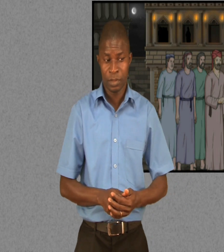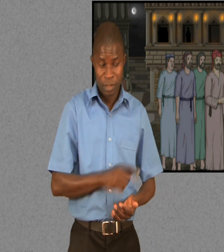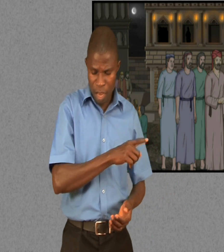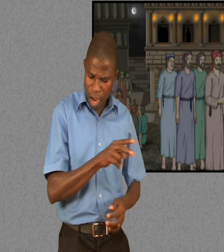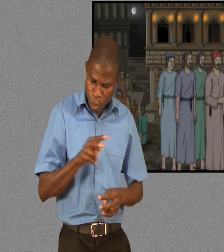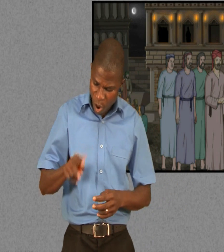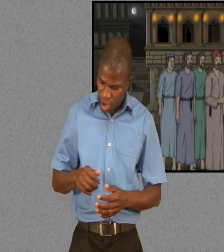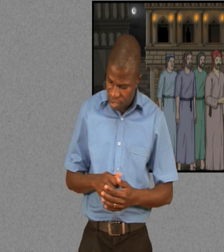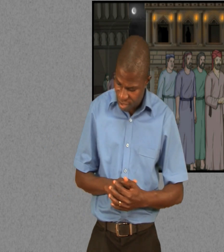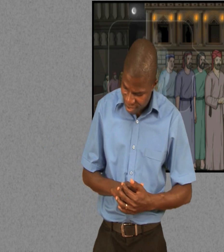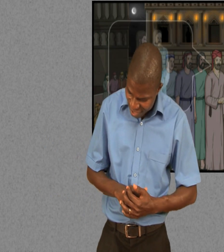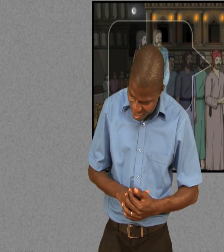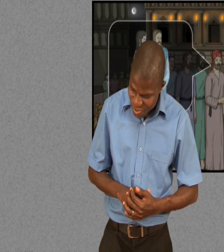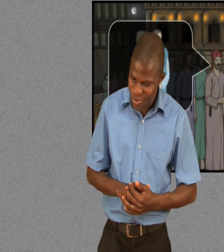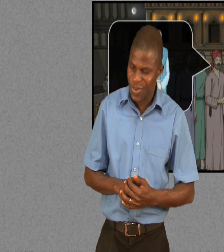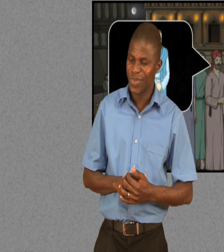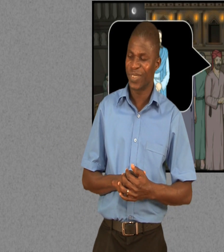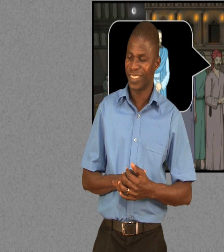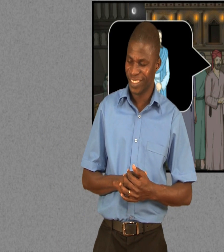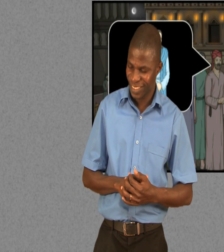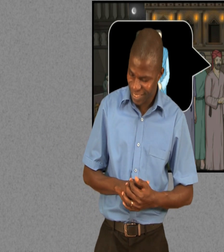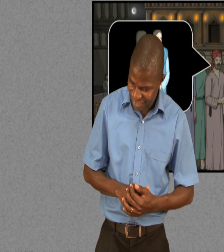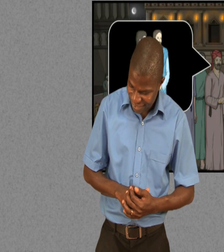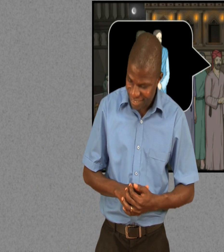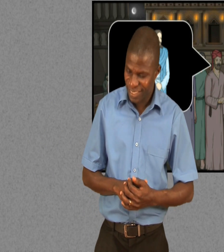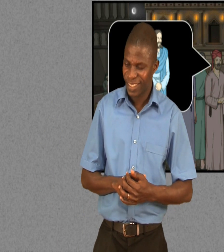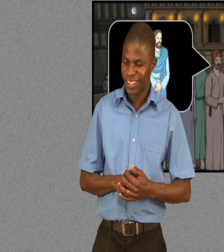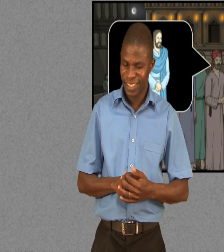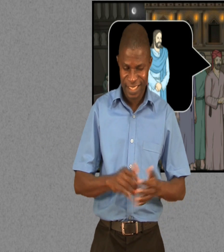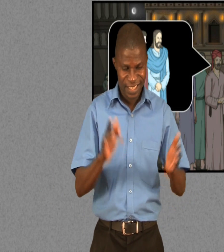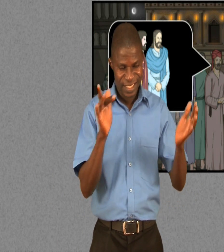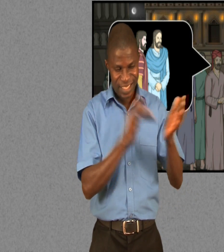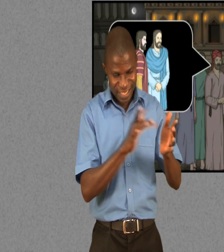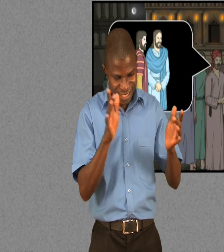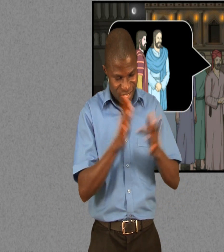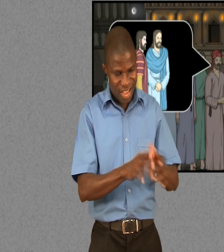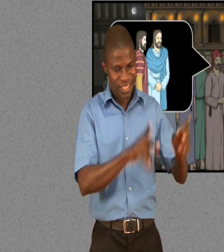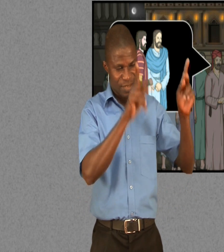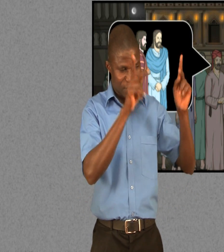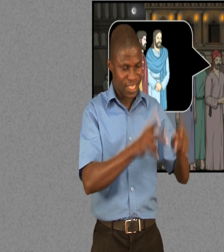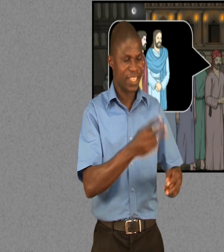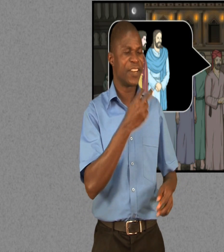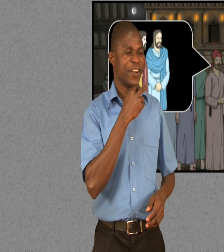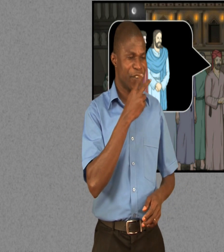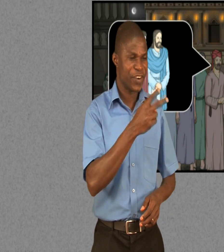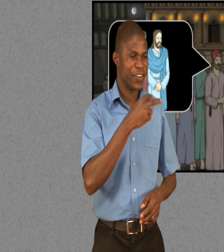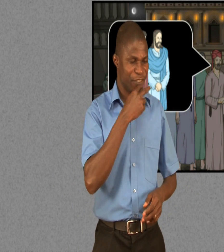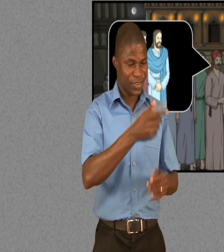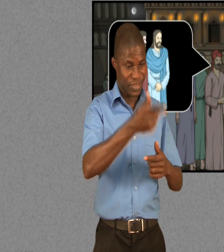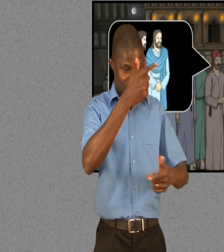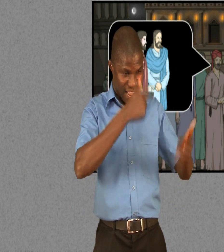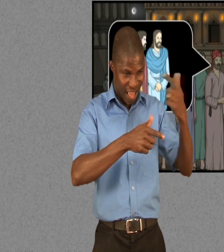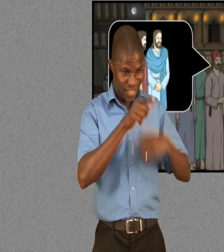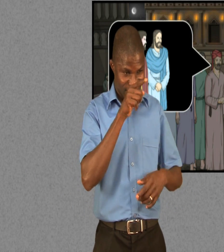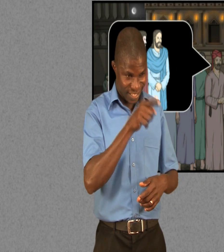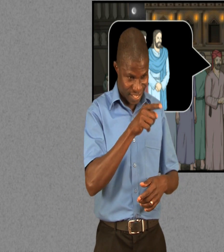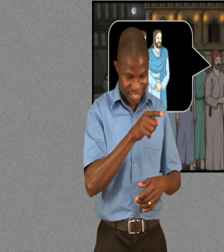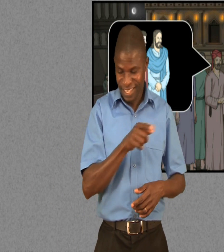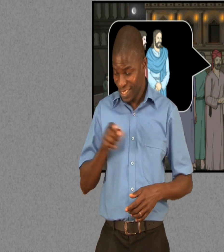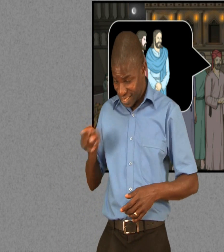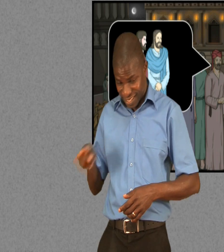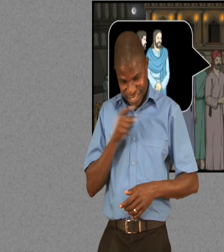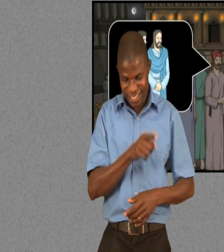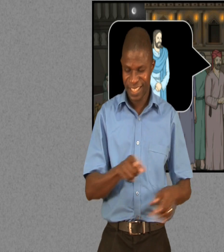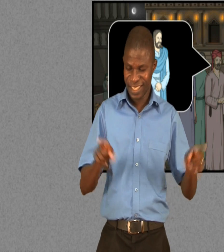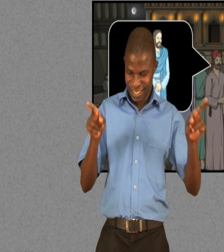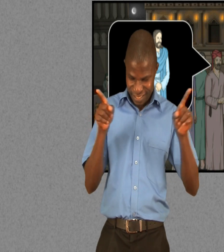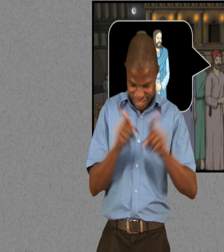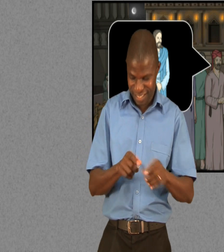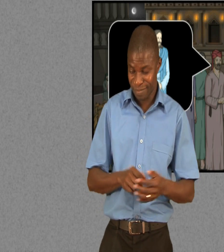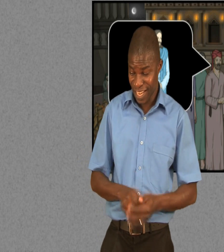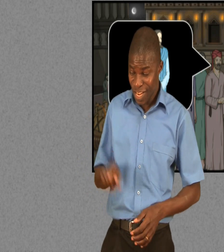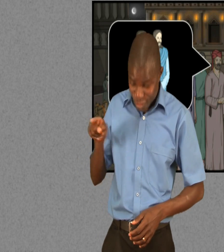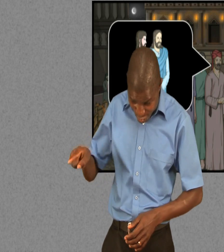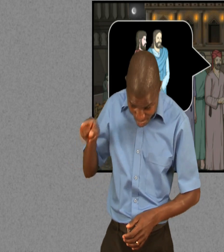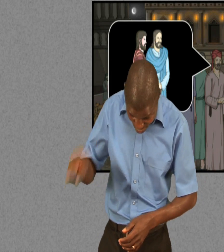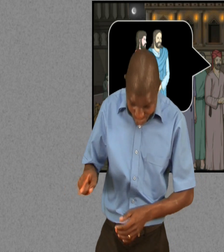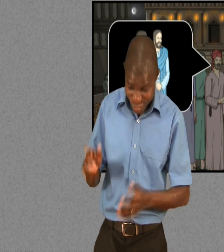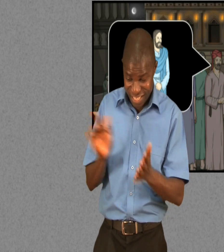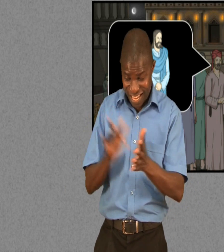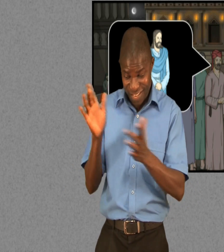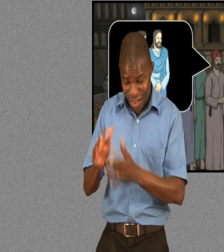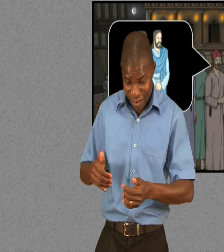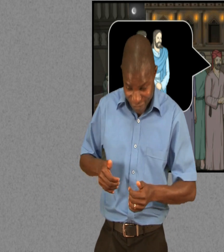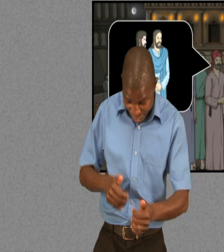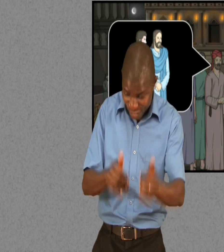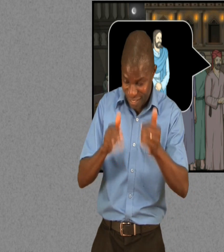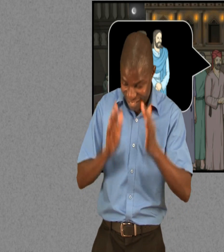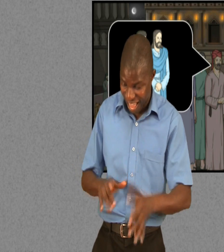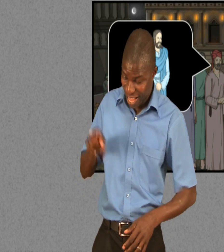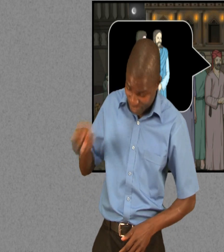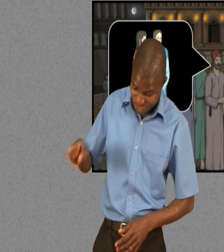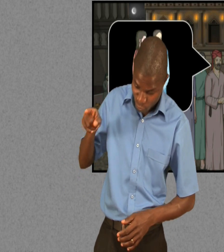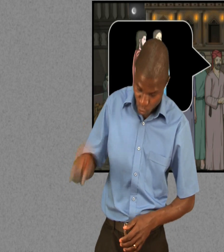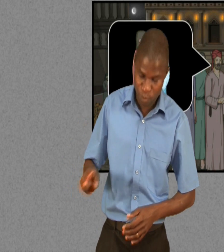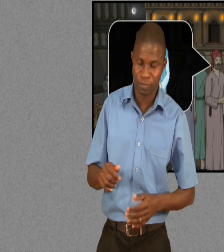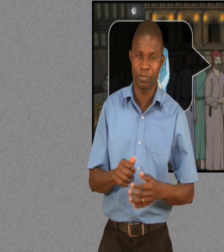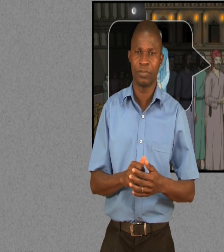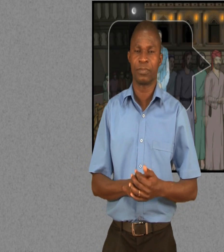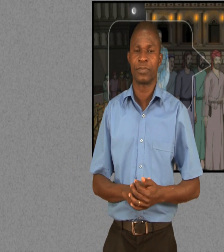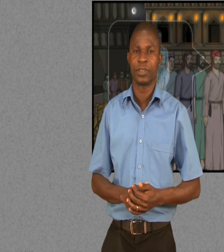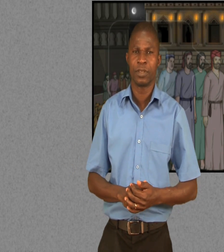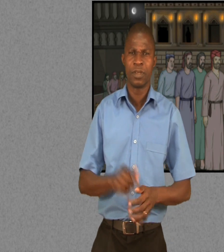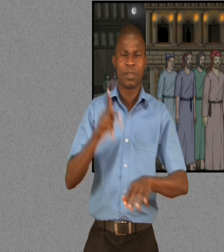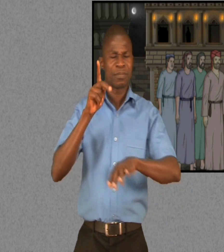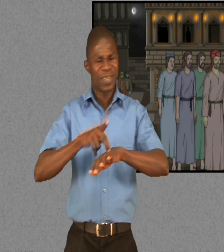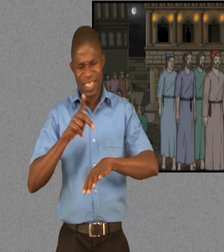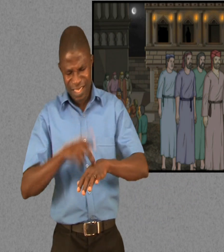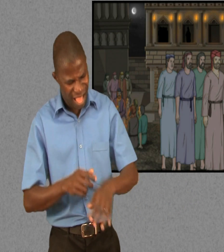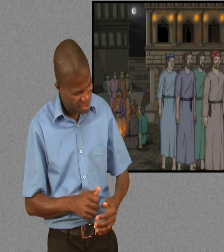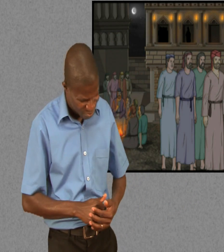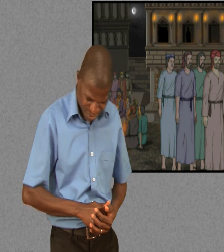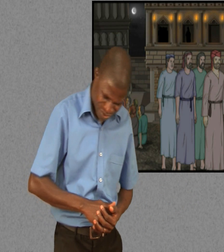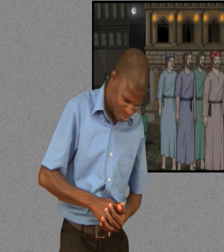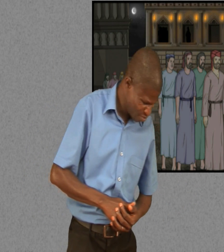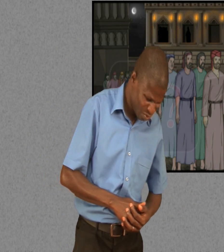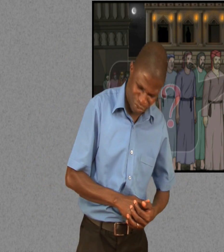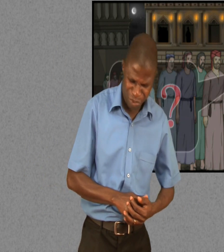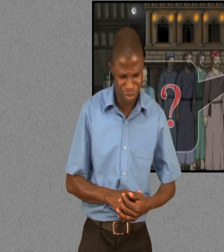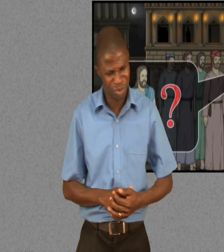“Surely you are one of them,” they said, “for your accent gives you away.”